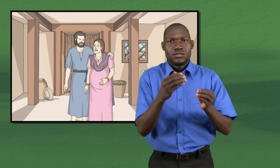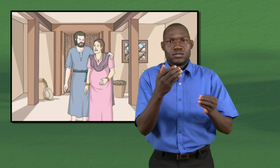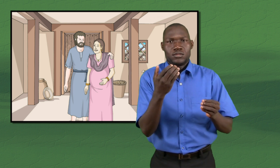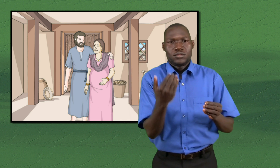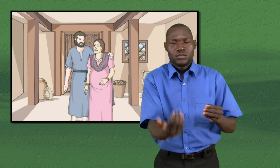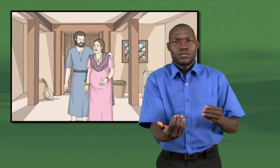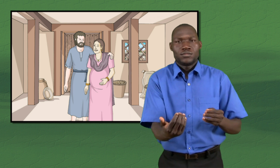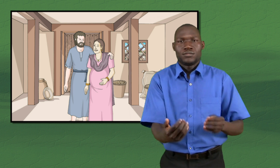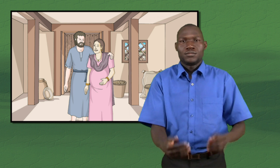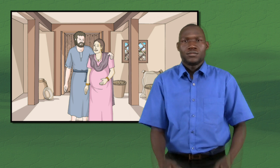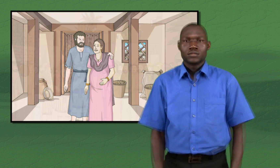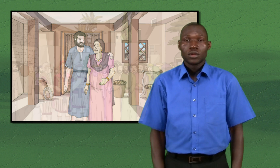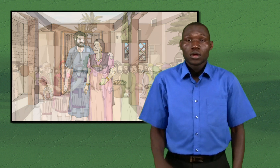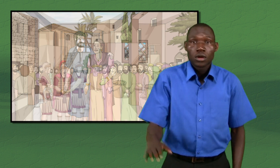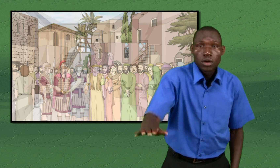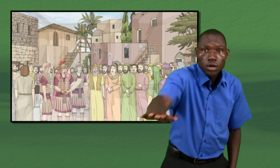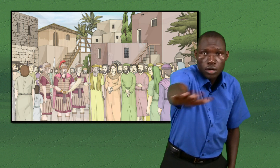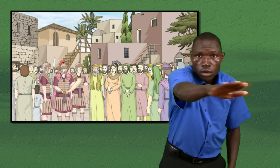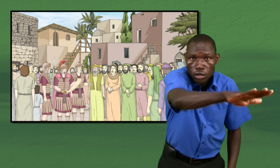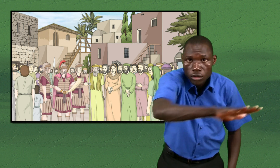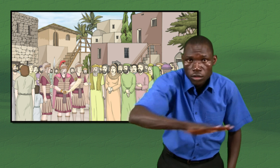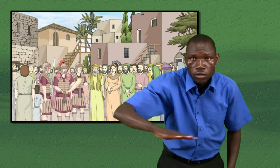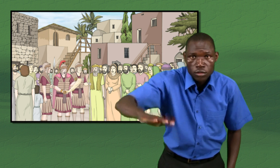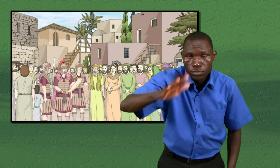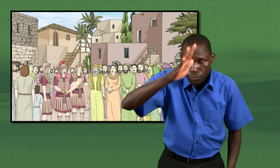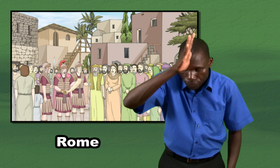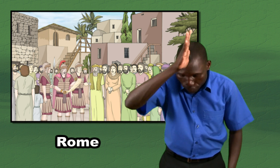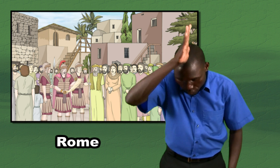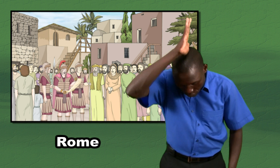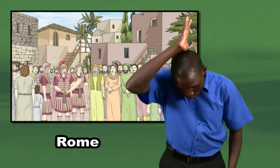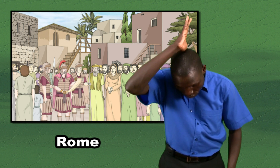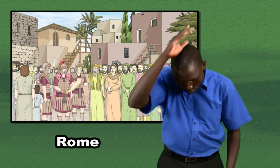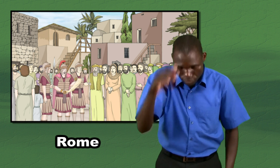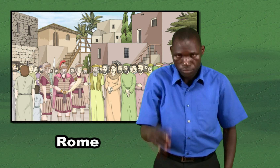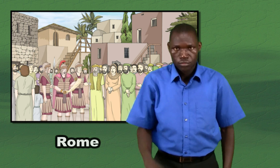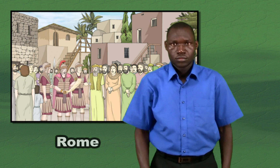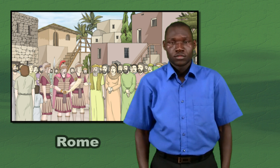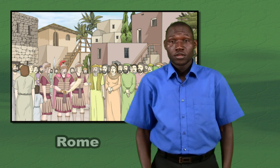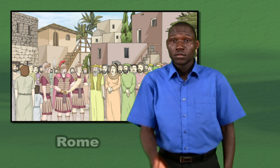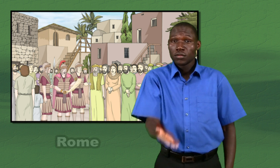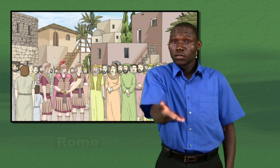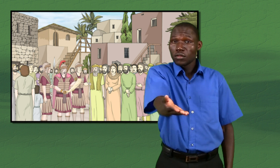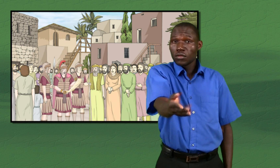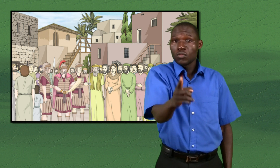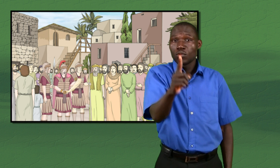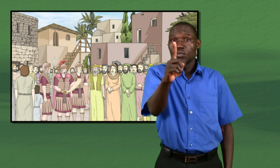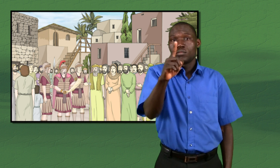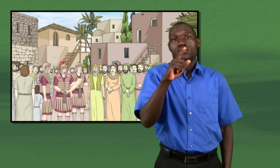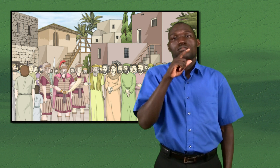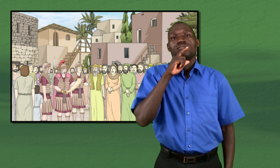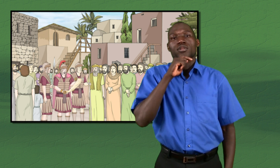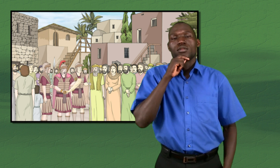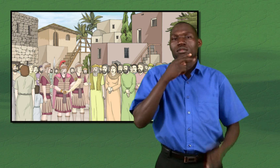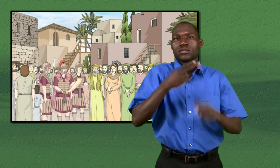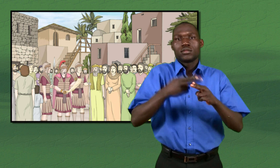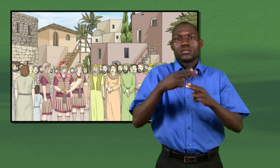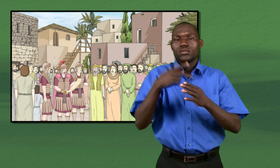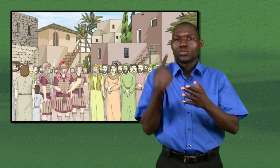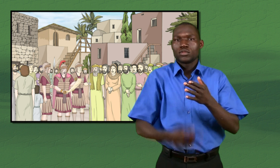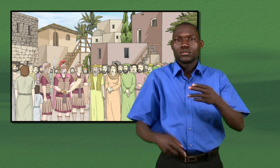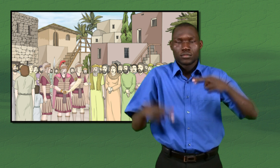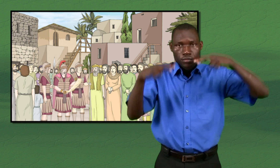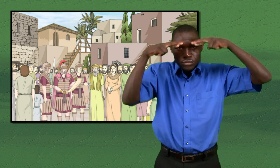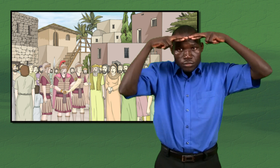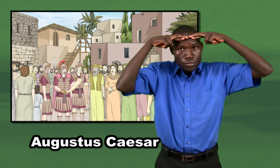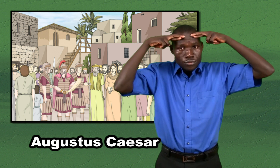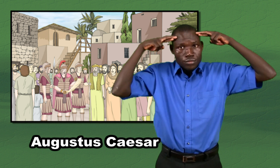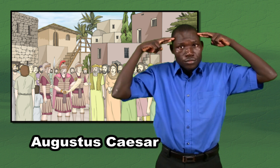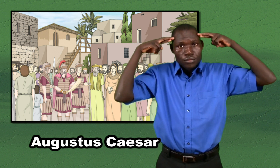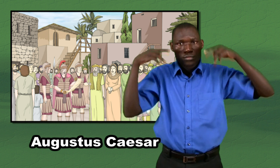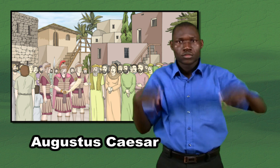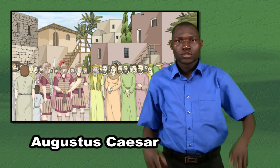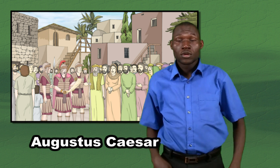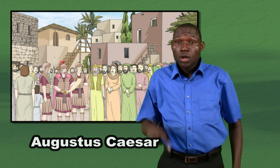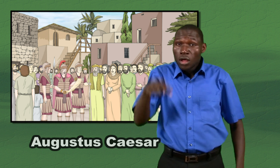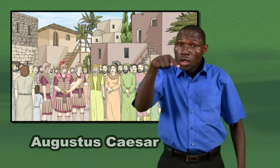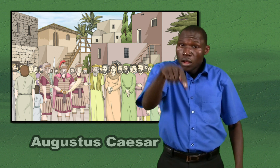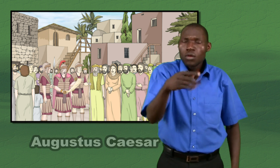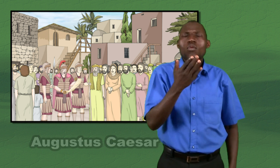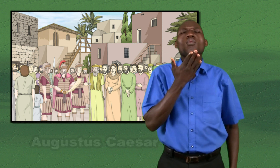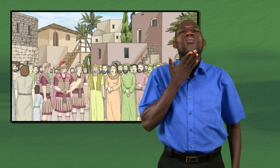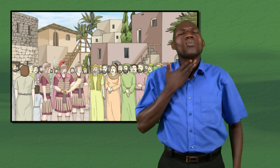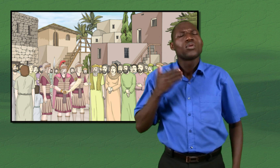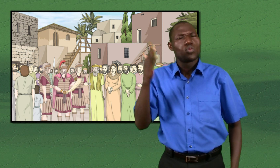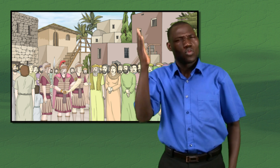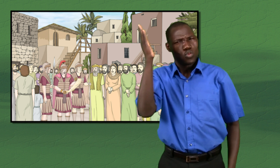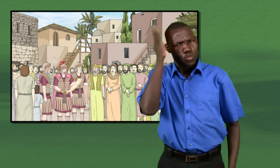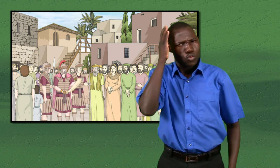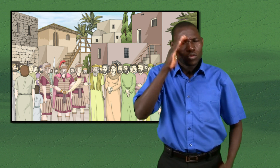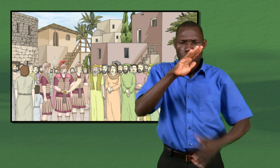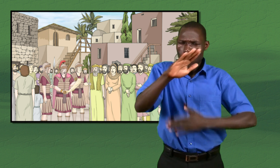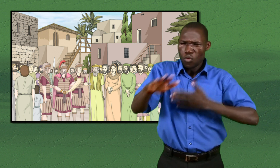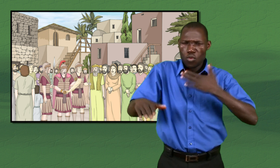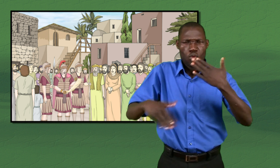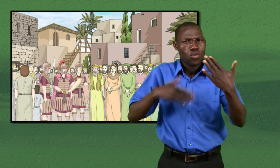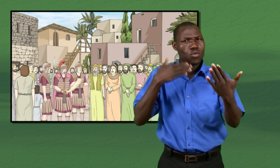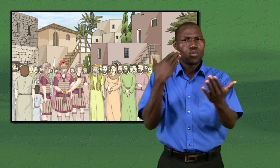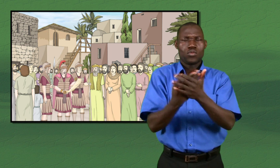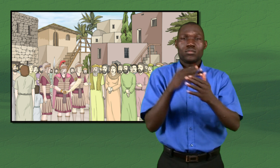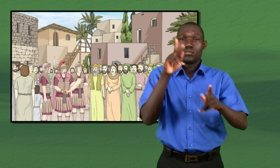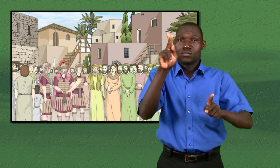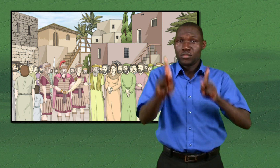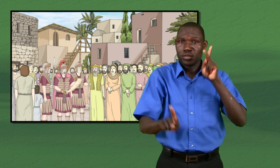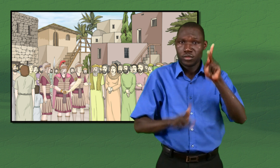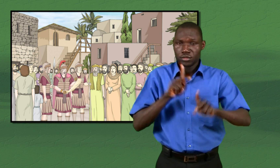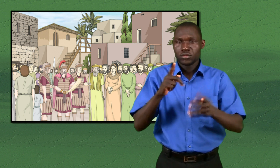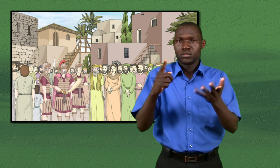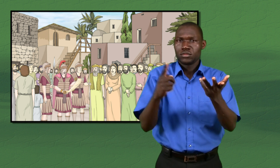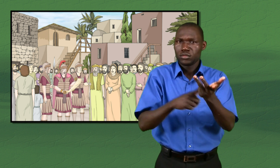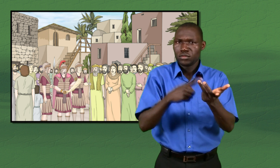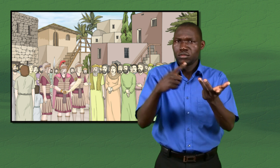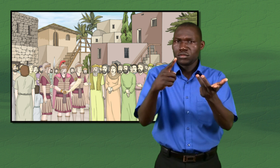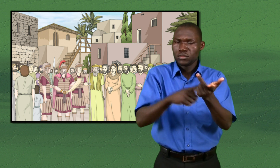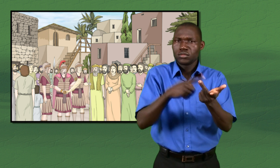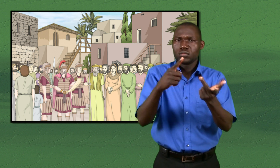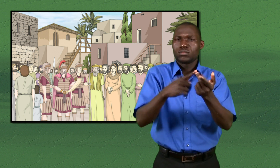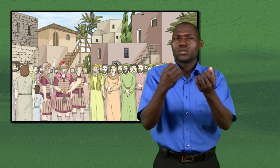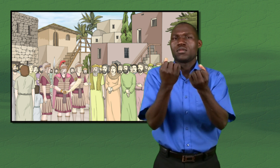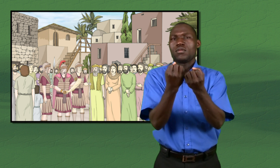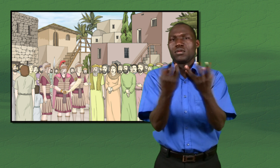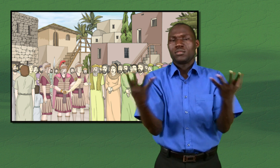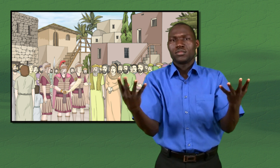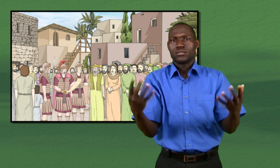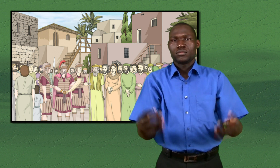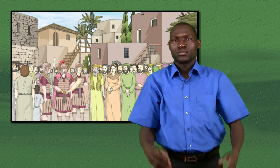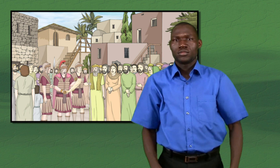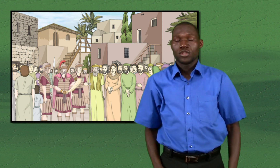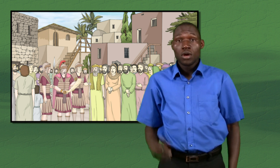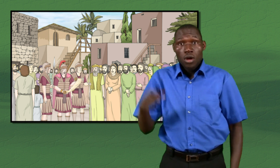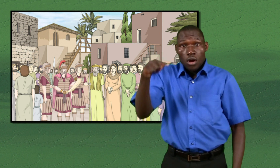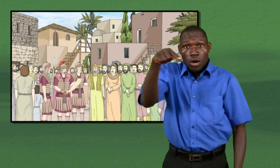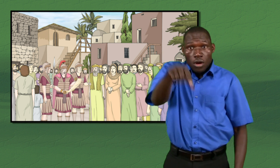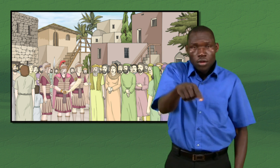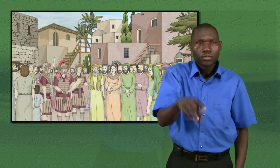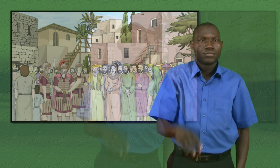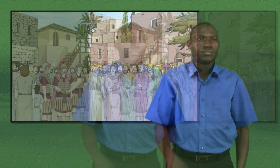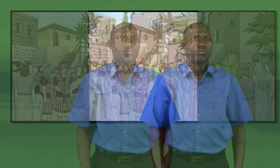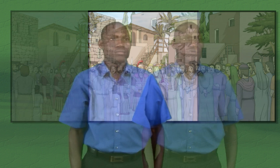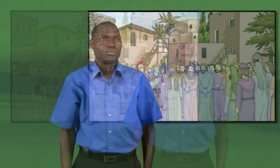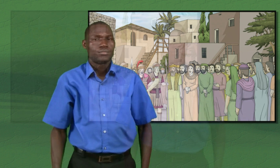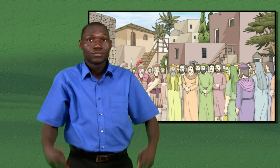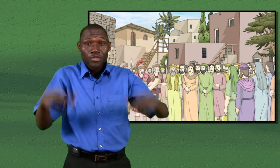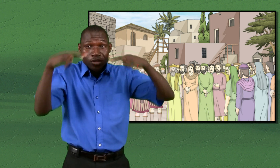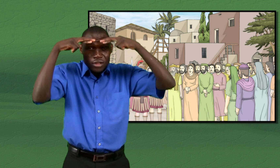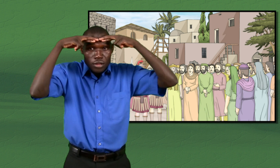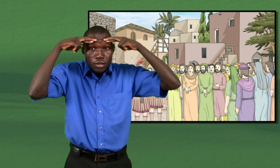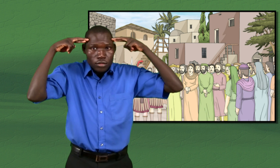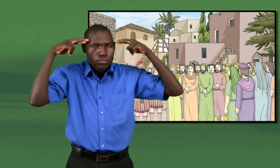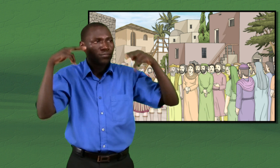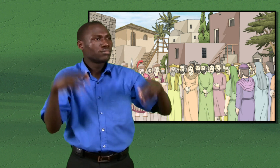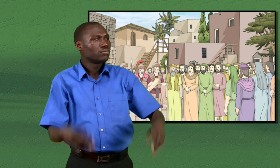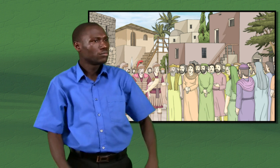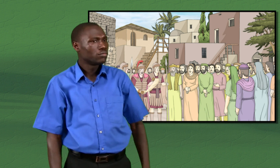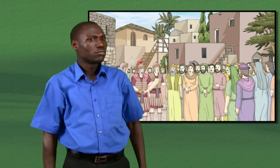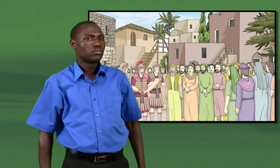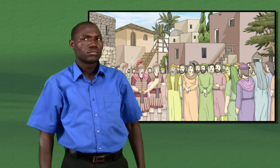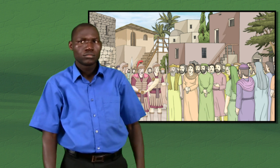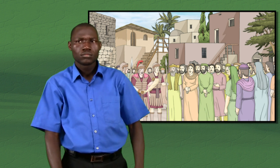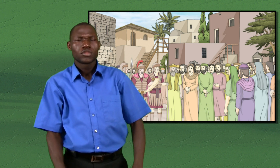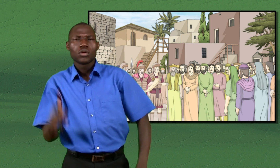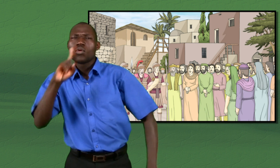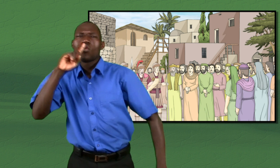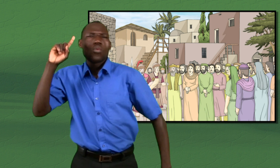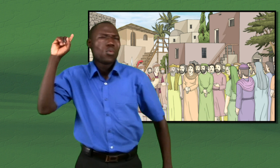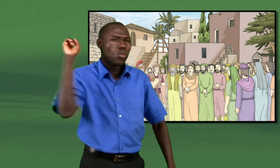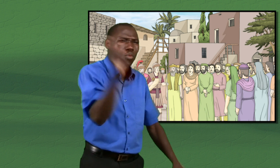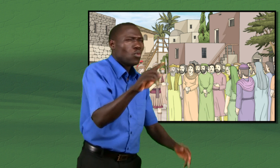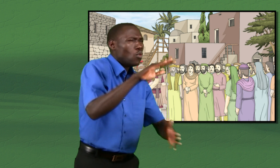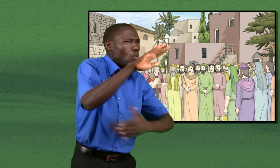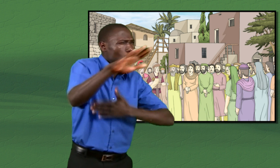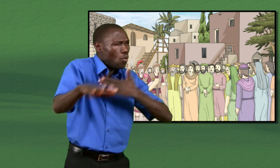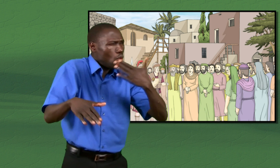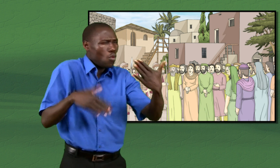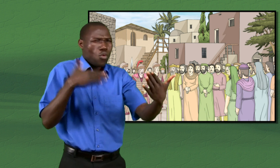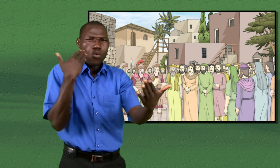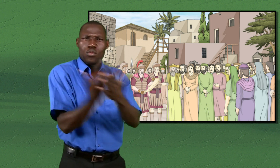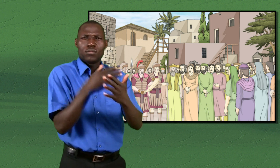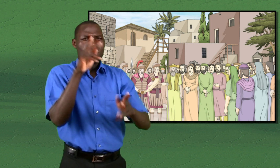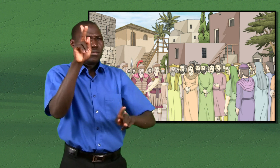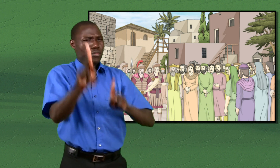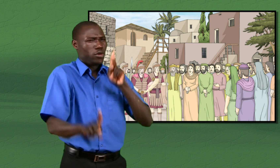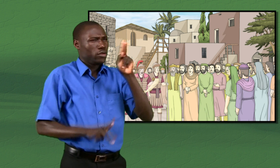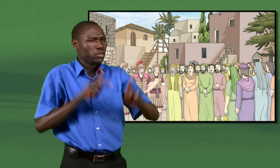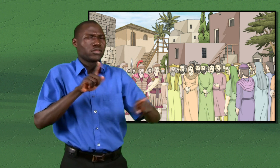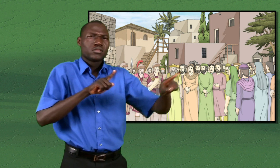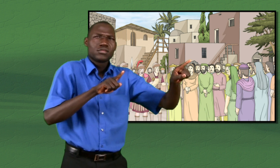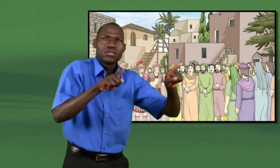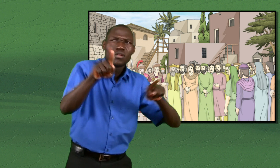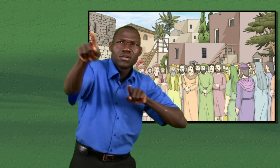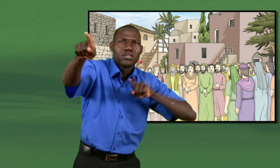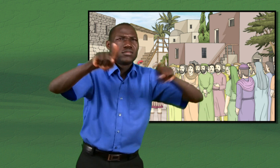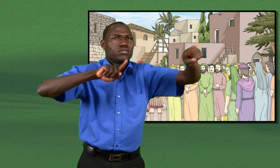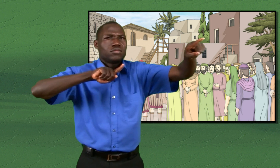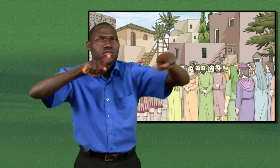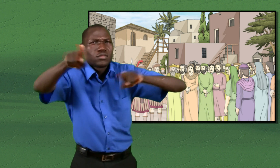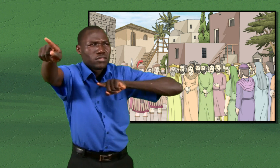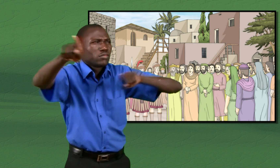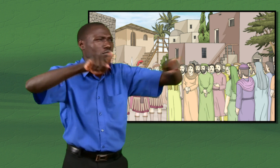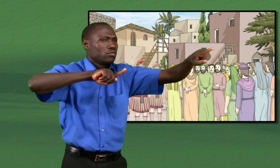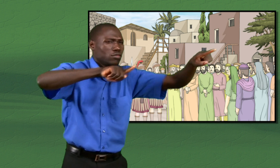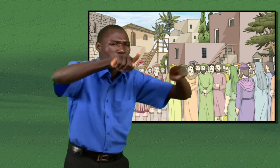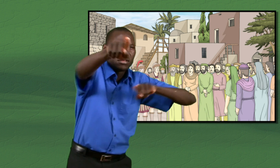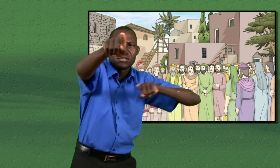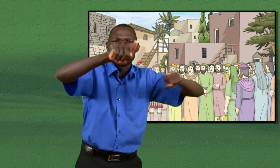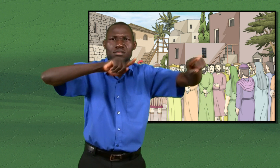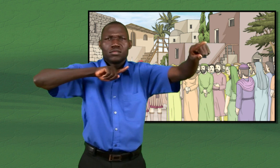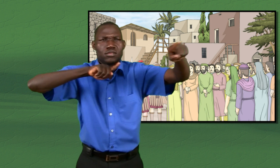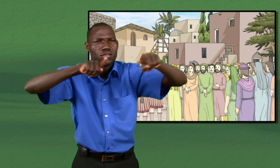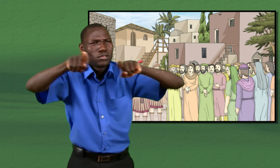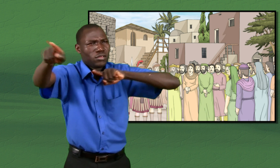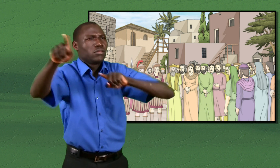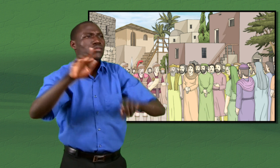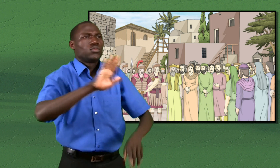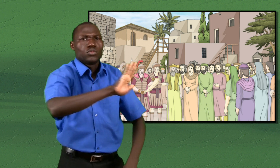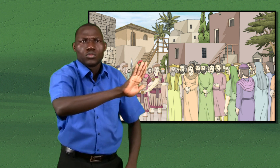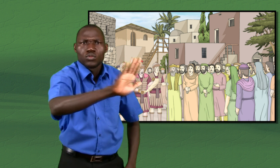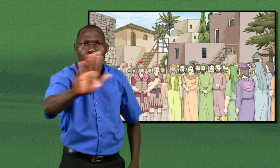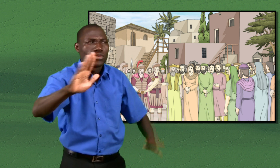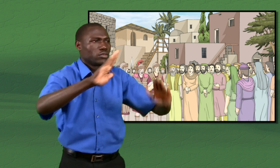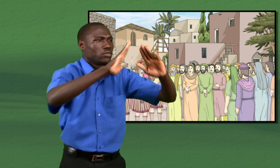Now in those days a decree went out from Caesar Augustus that a census should be taken of the whole empire.